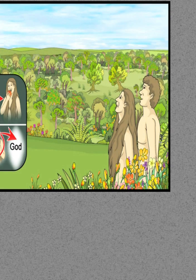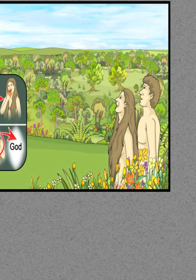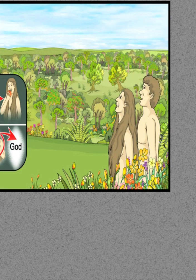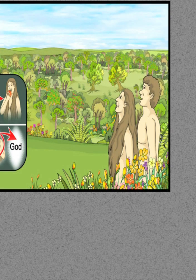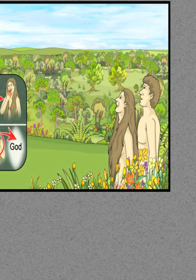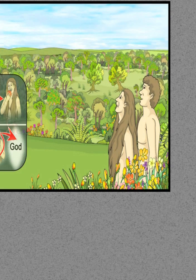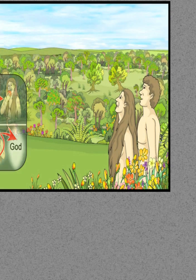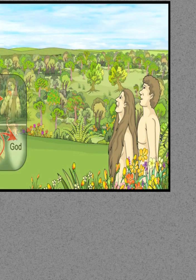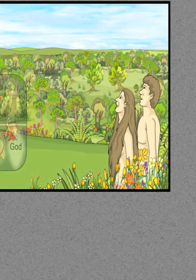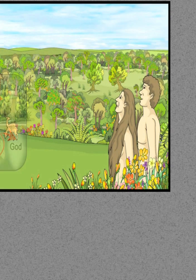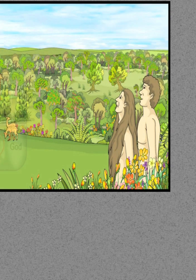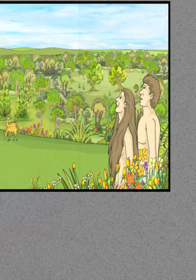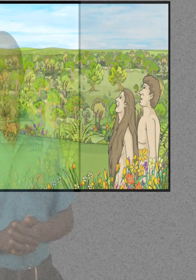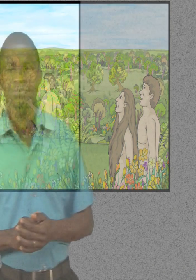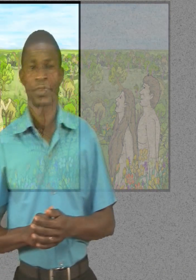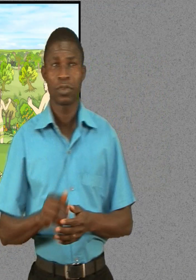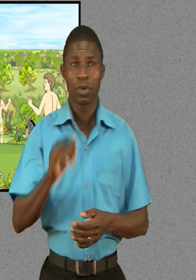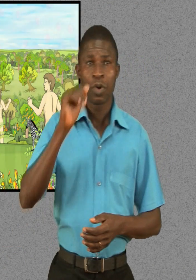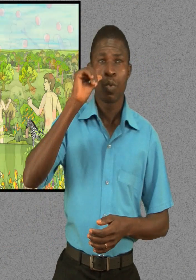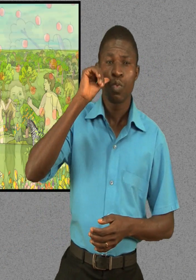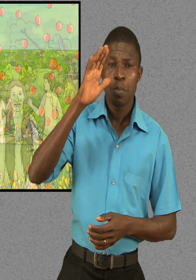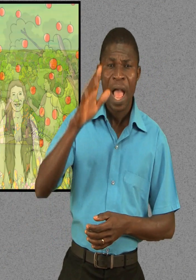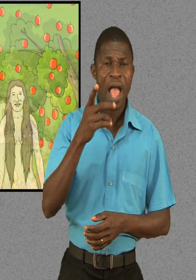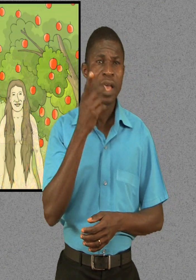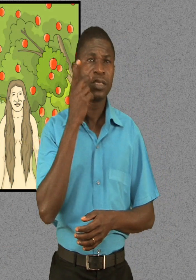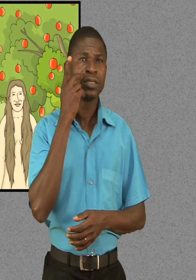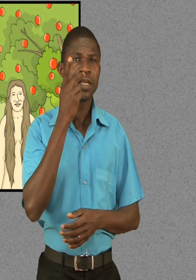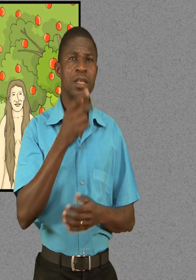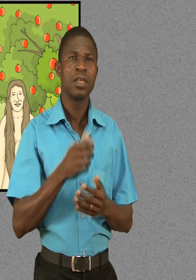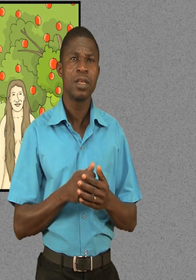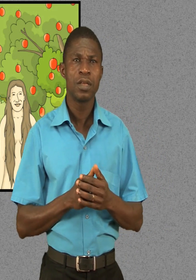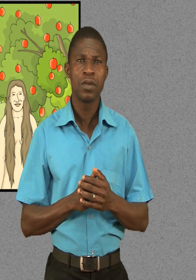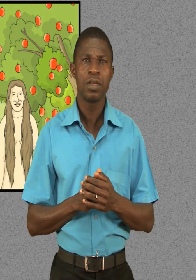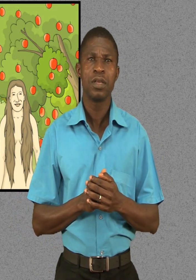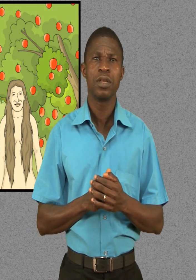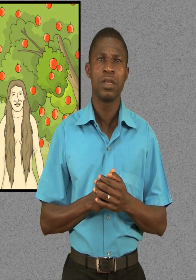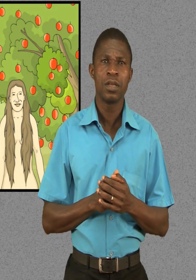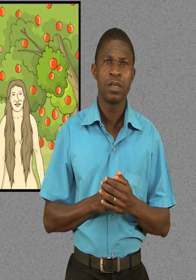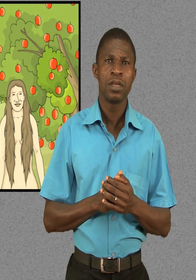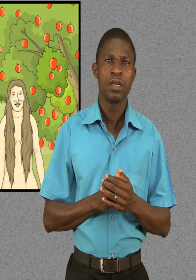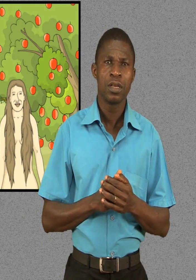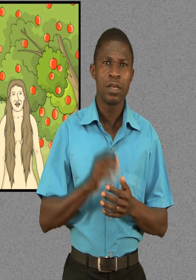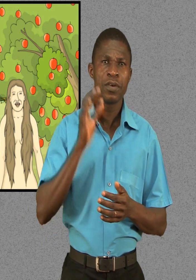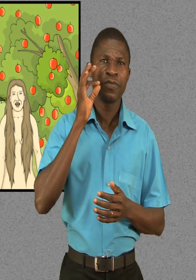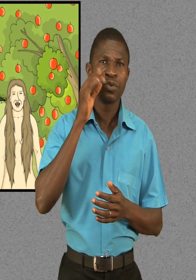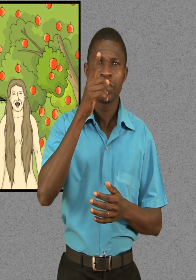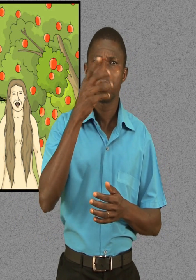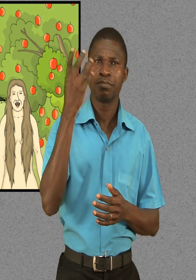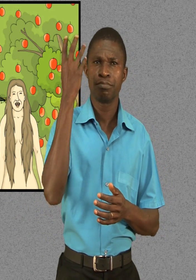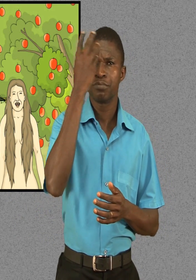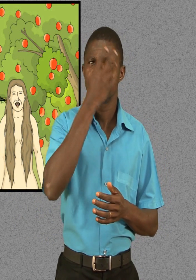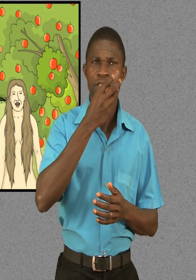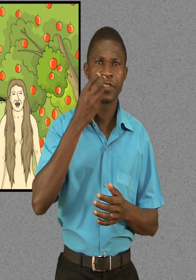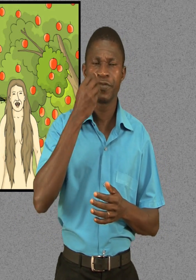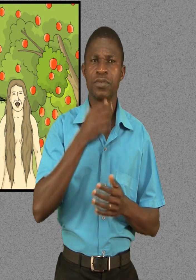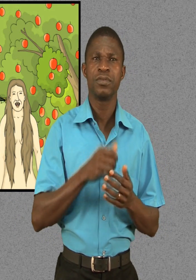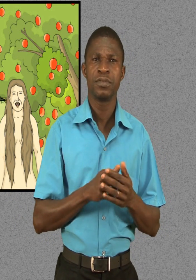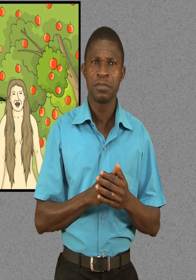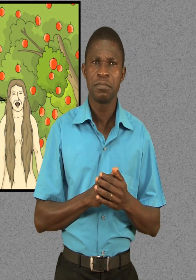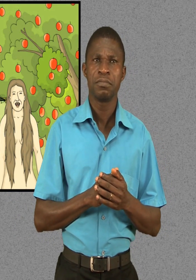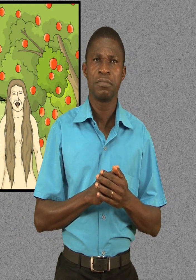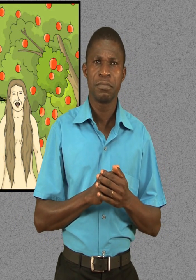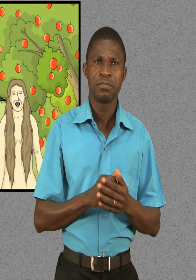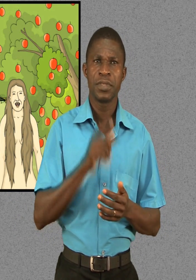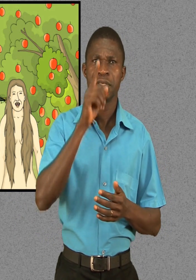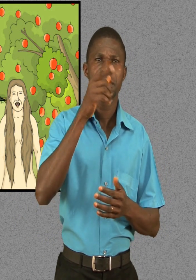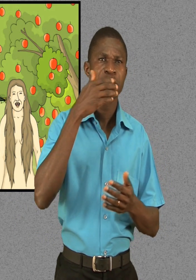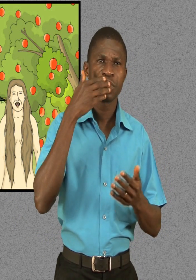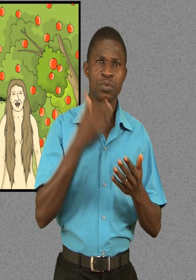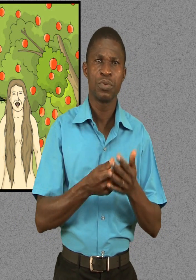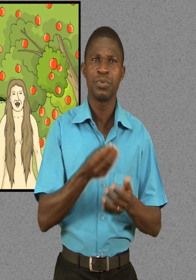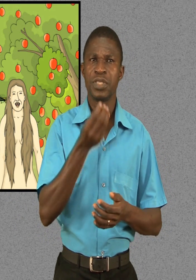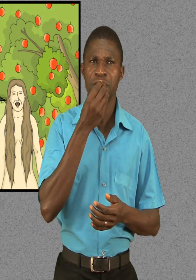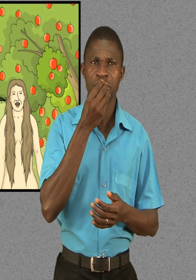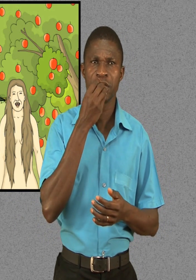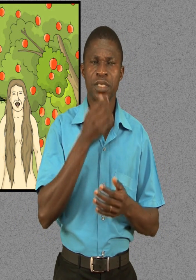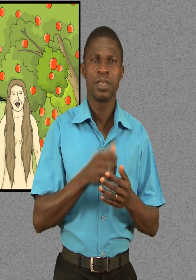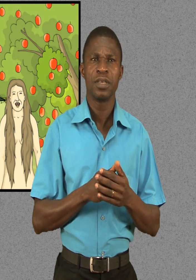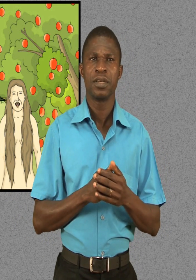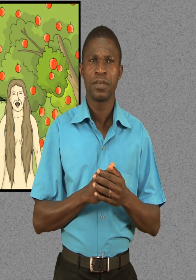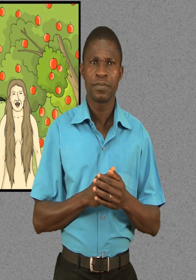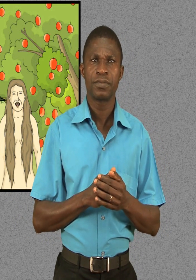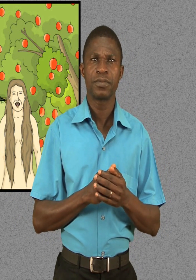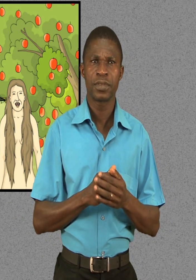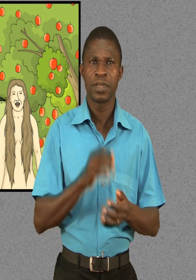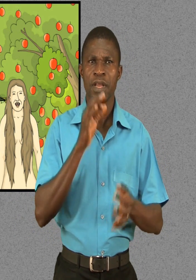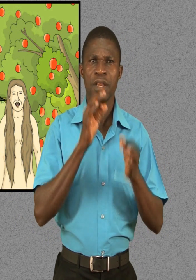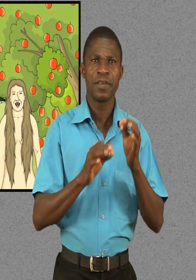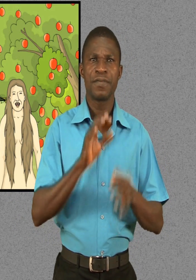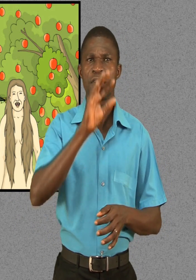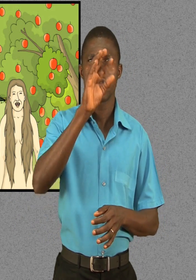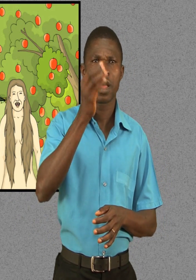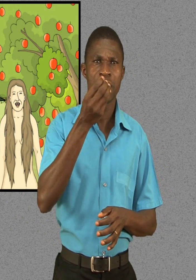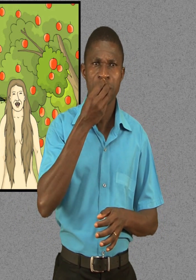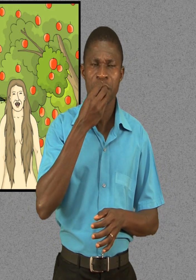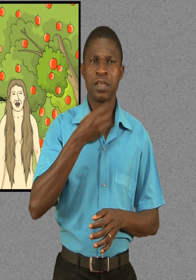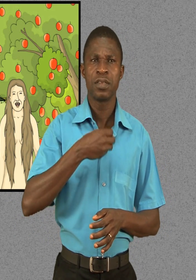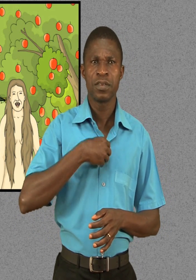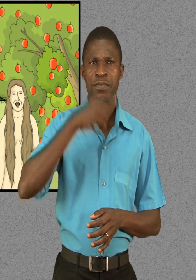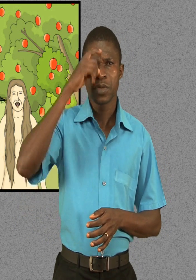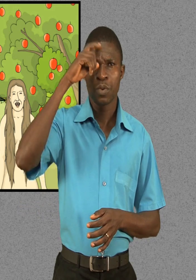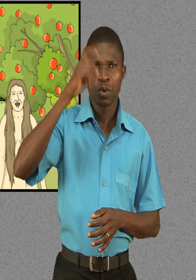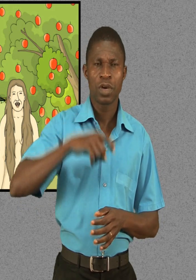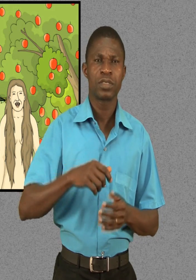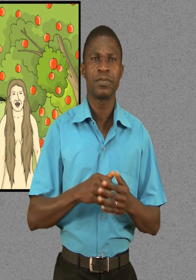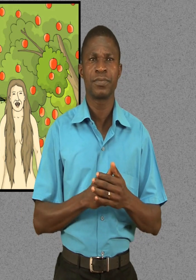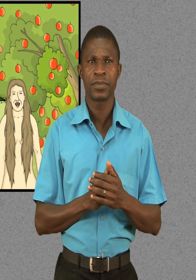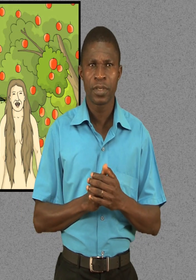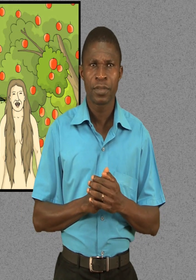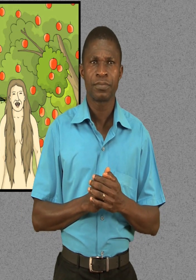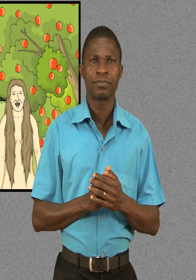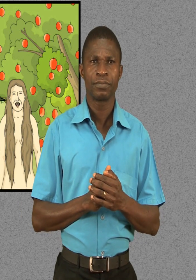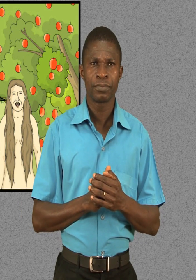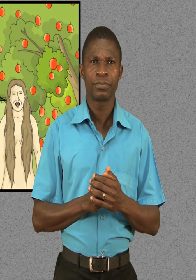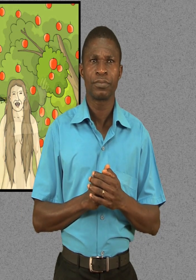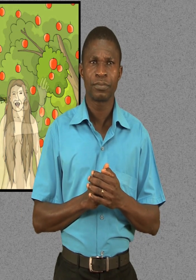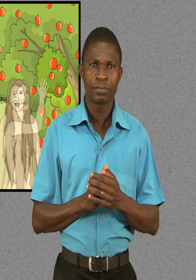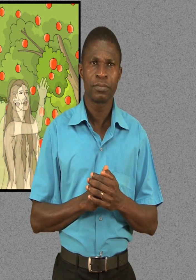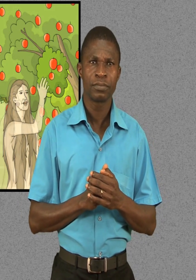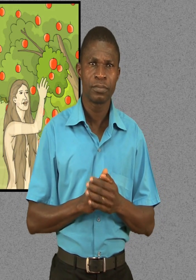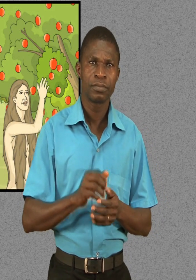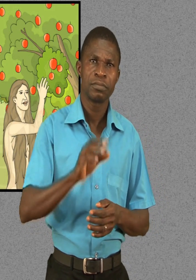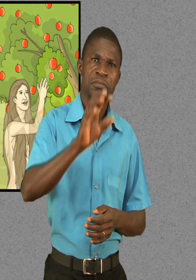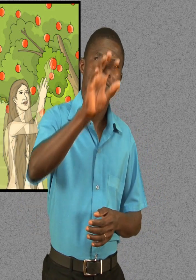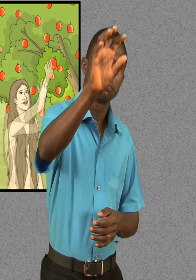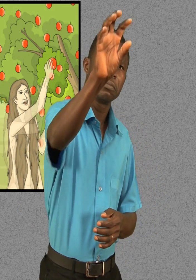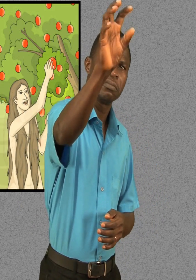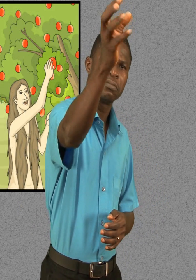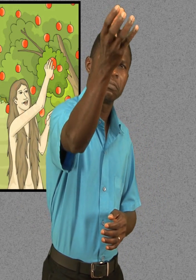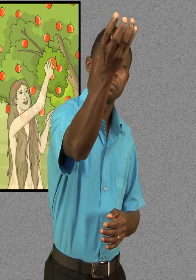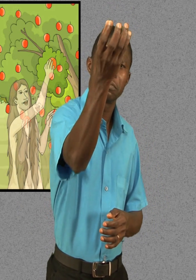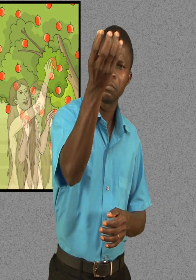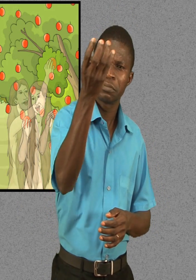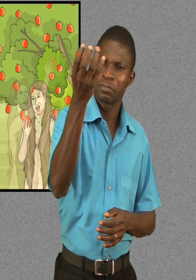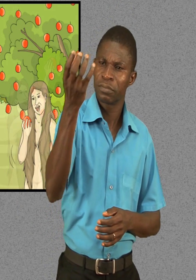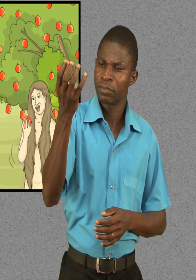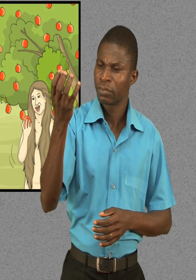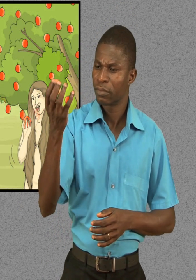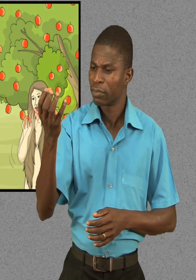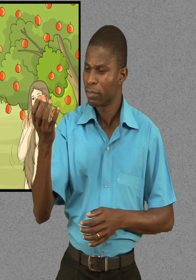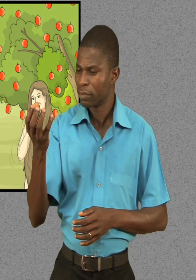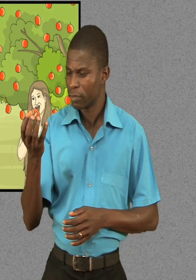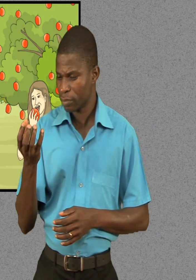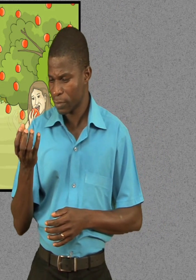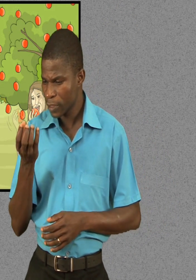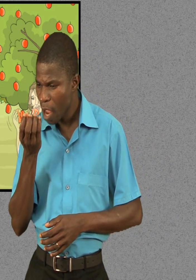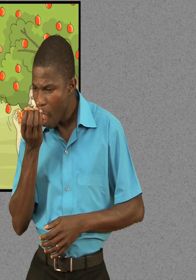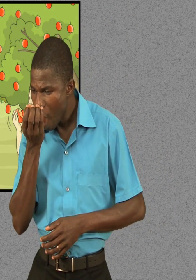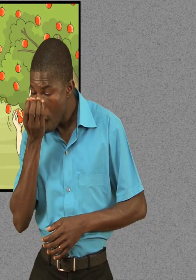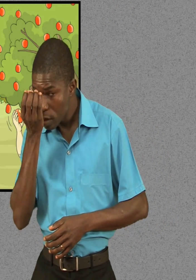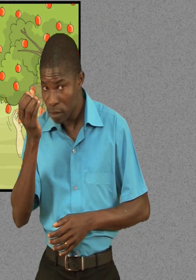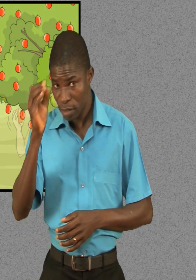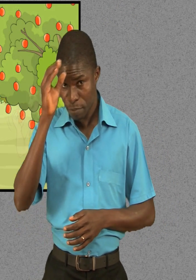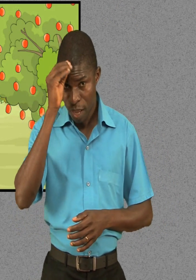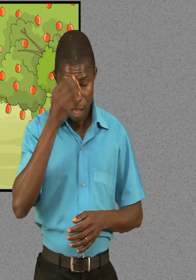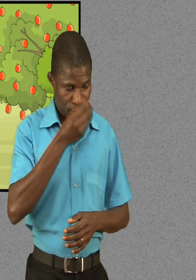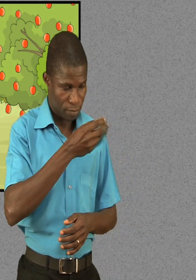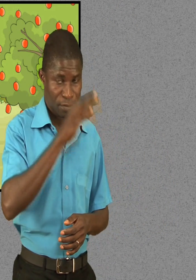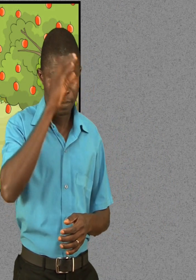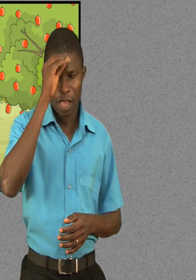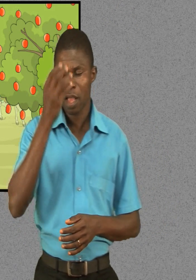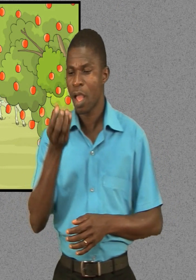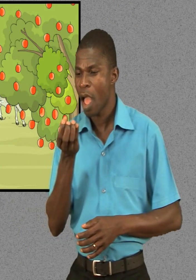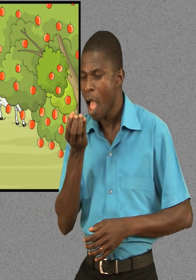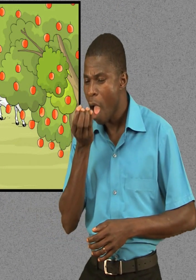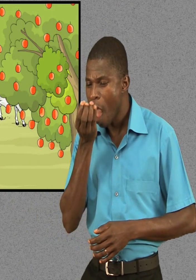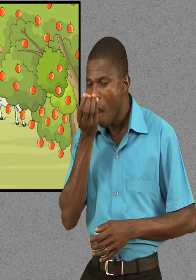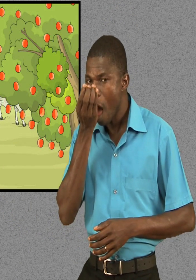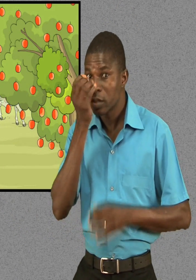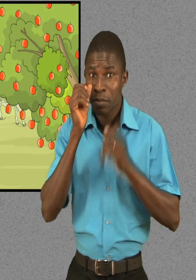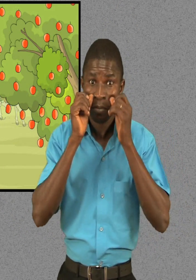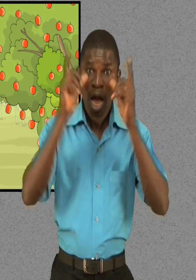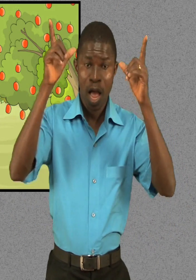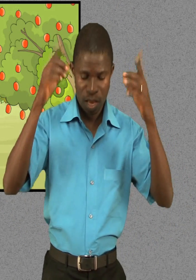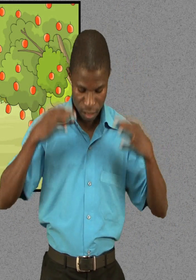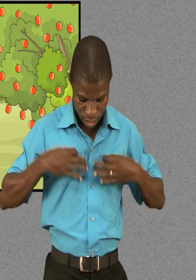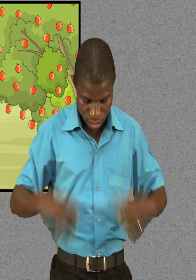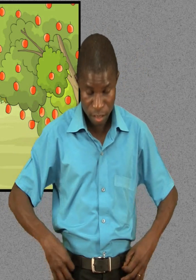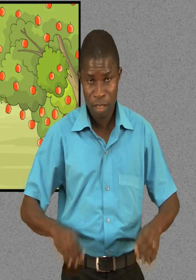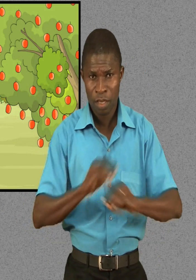When the woman saw that the tree was good for food and pleasing to the eyes, and that it was desirable for obtaining wisdom, she took the fruit and ate it. She also gave some to her husband who was with her, and he ate it.